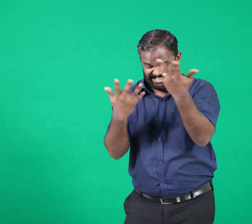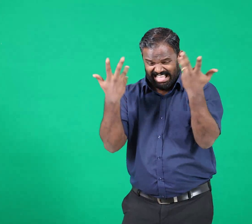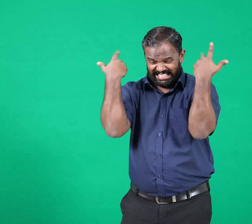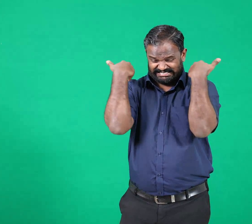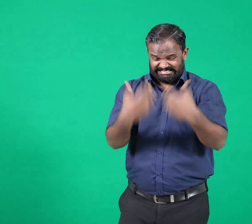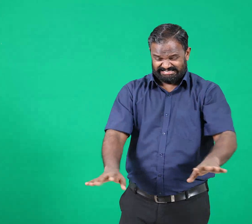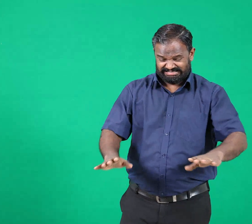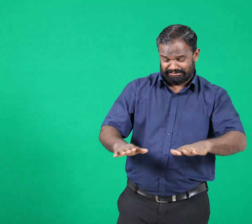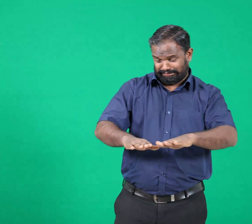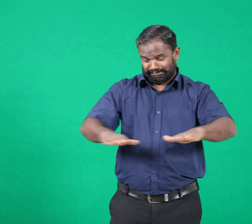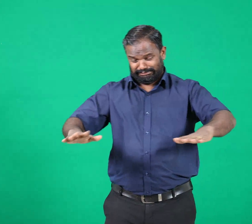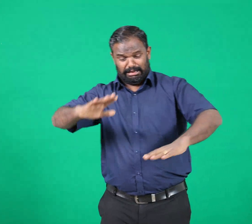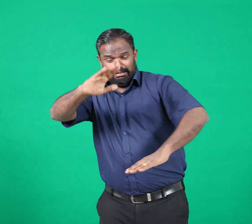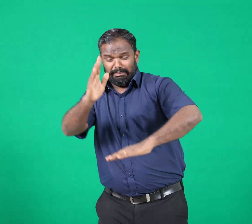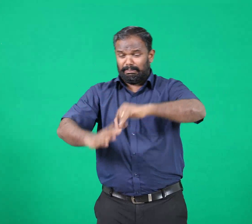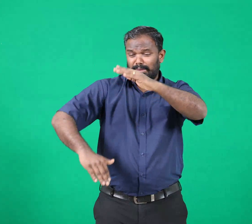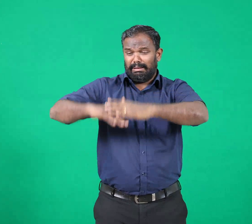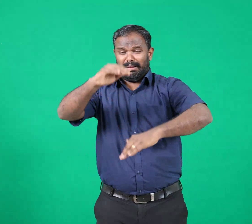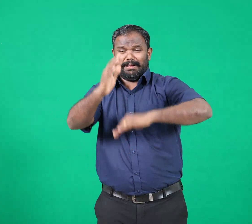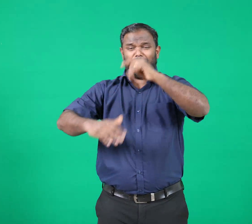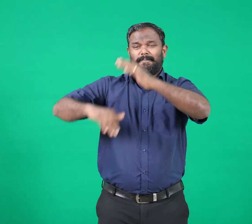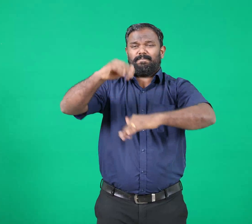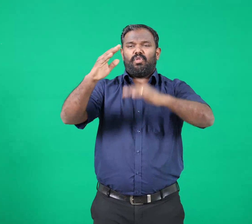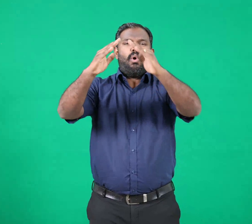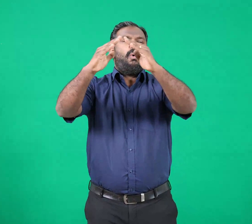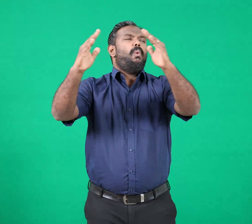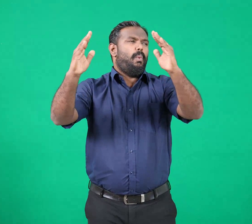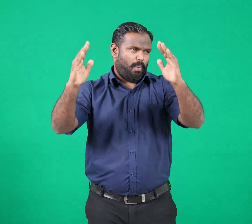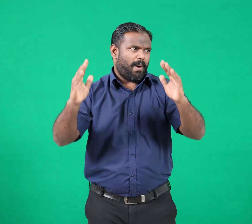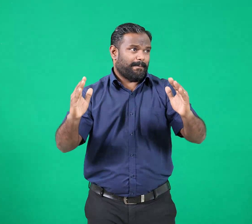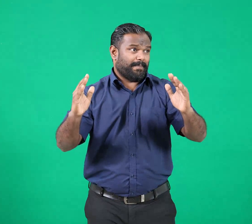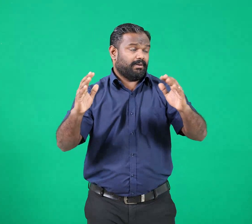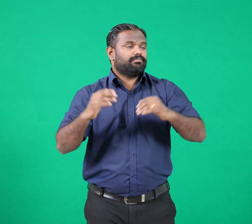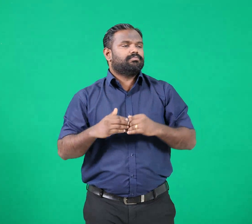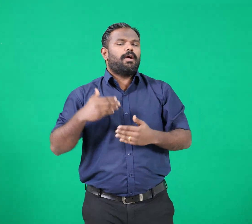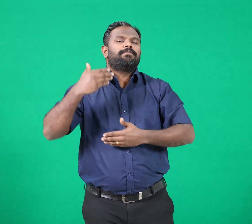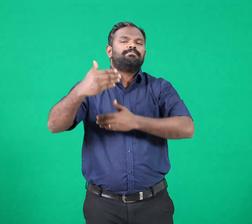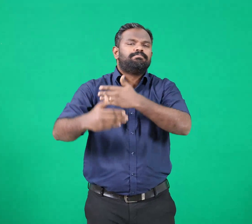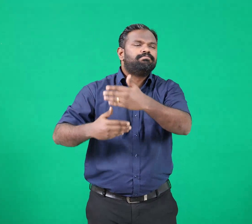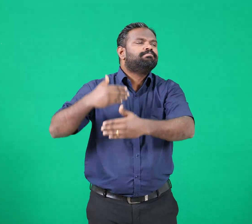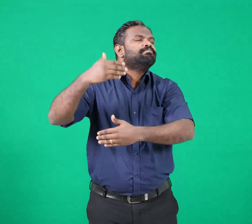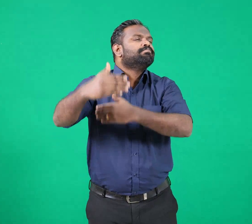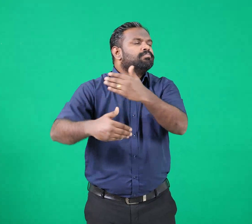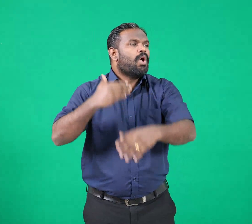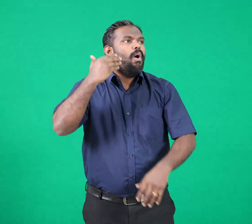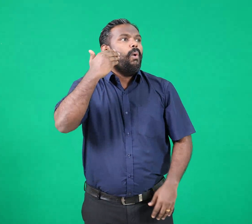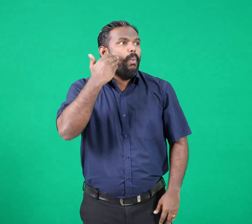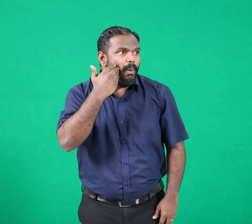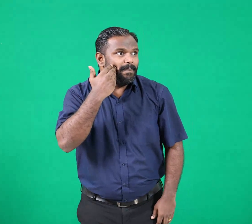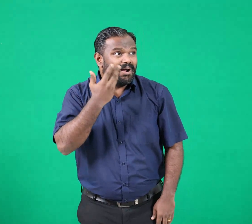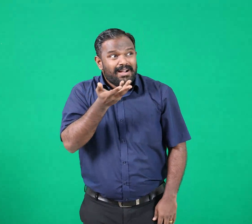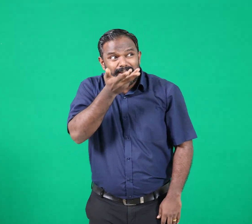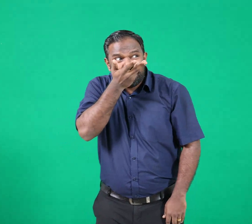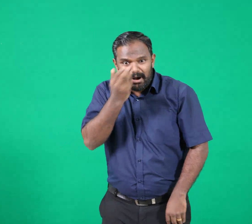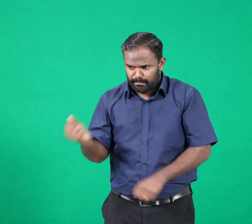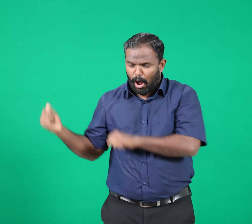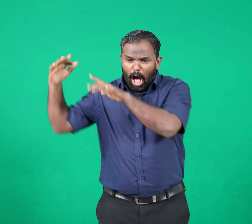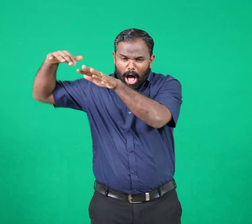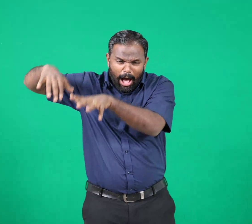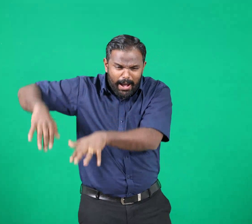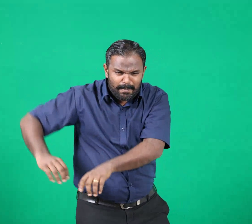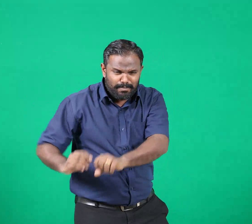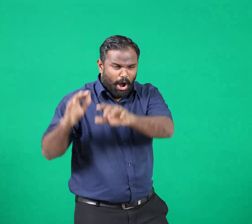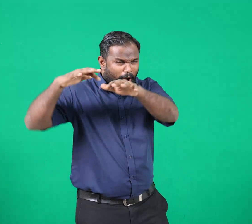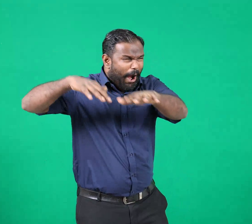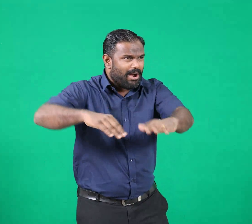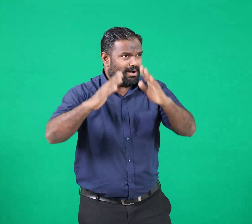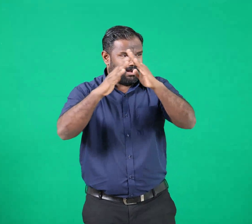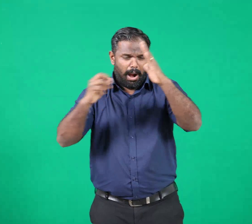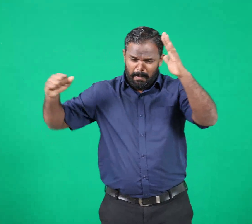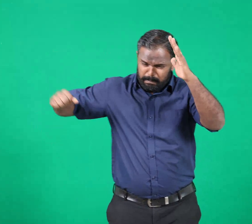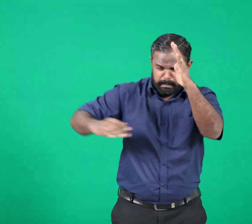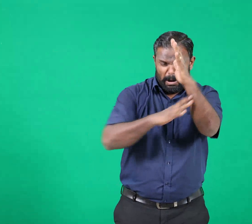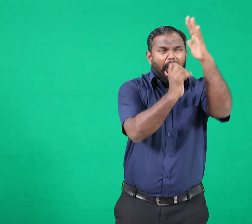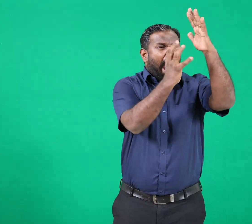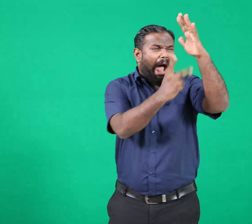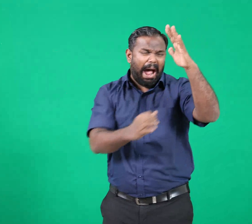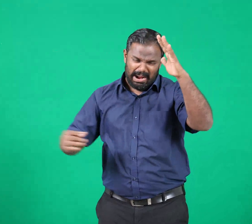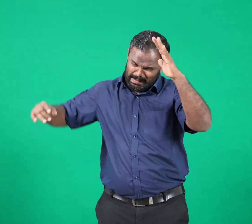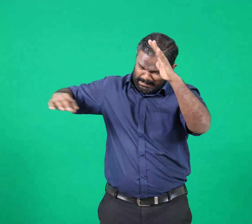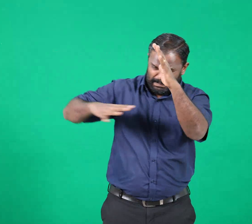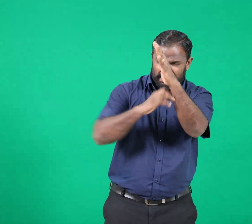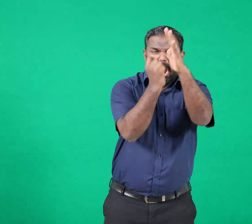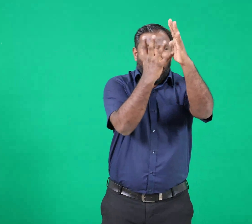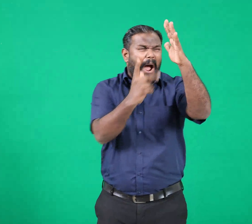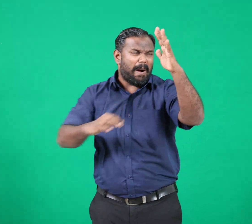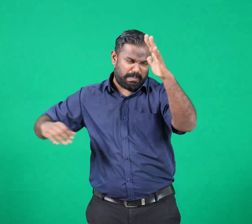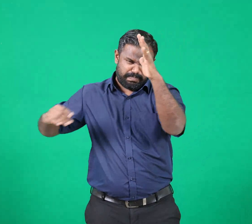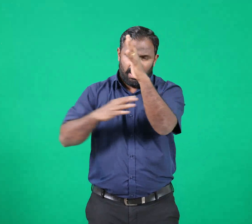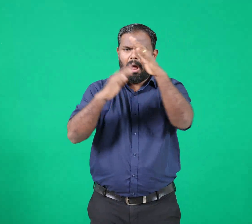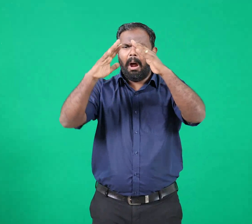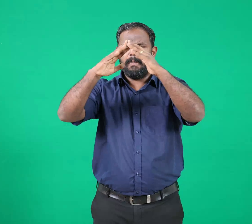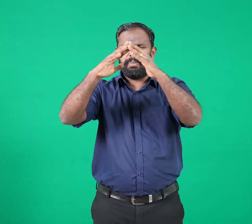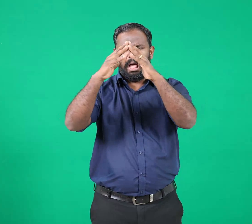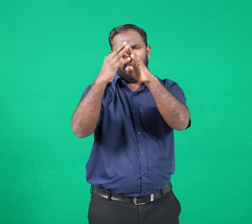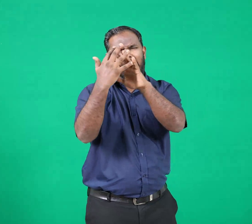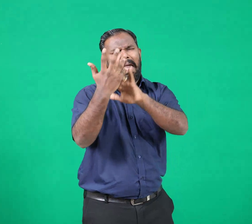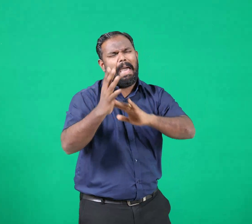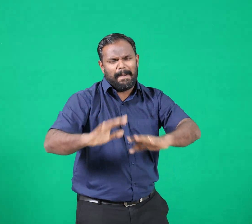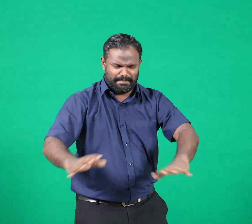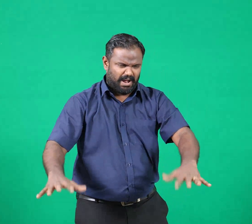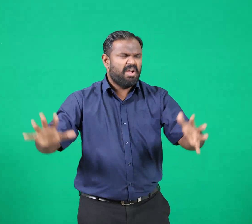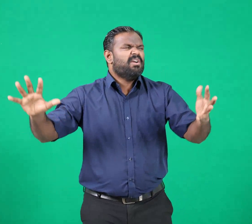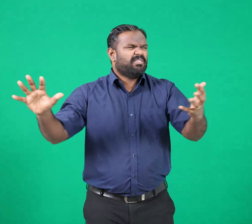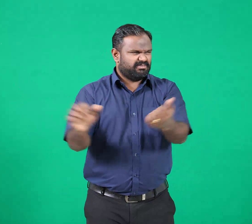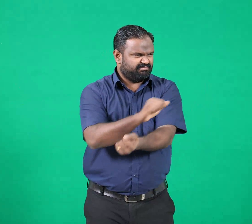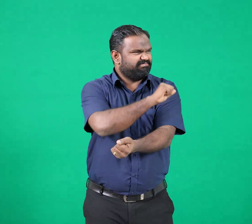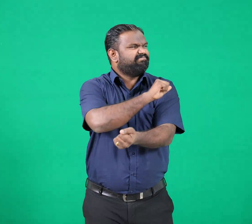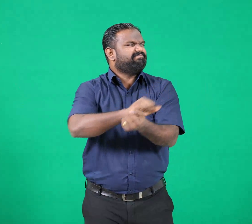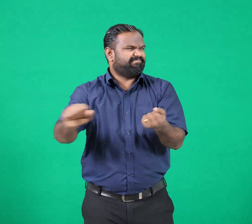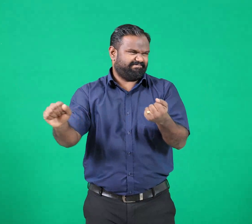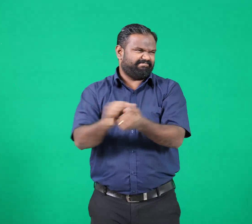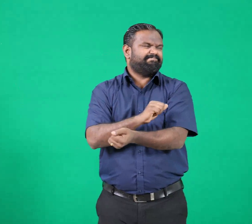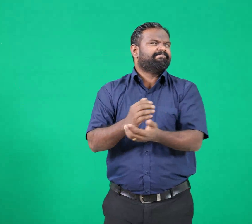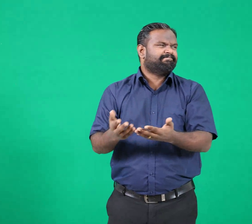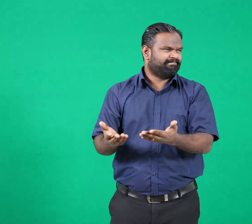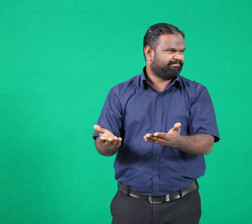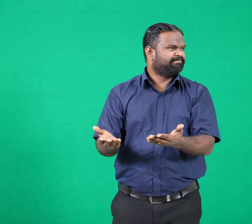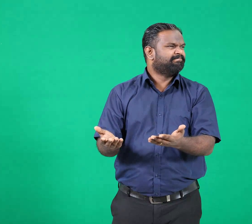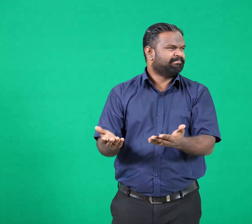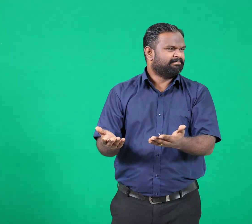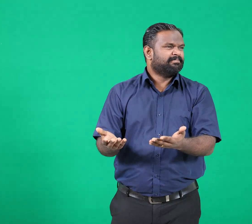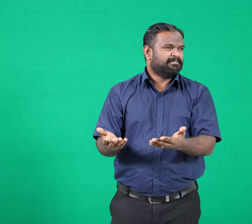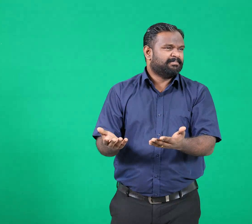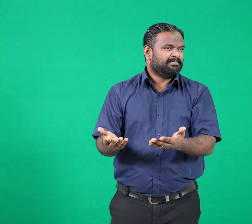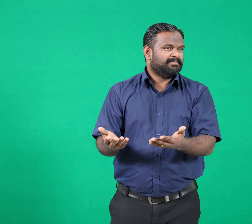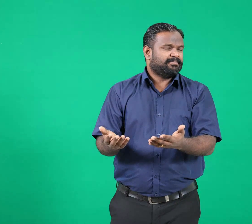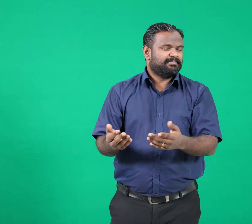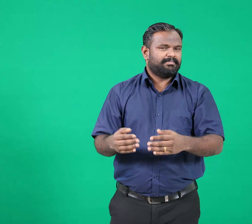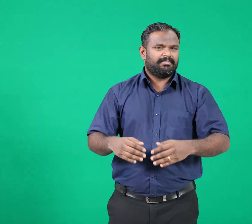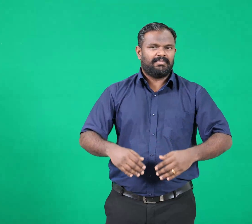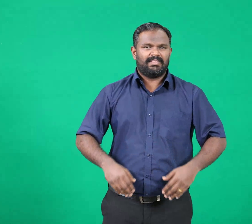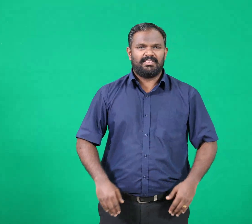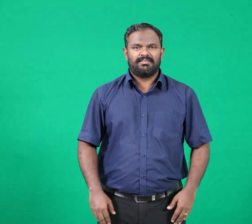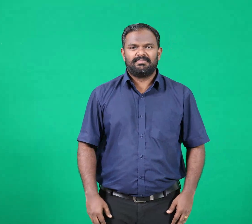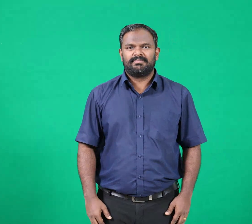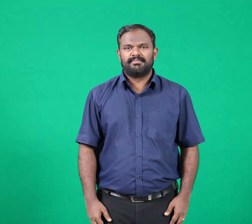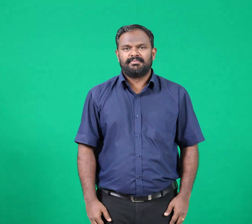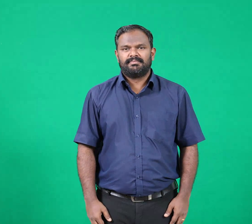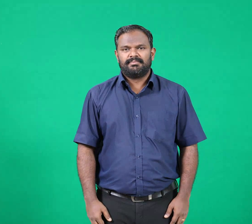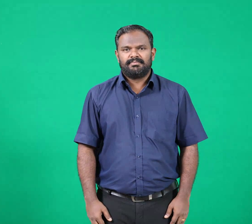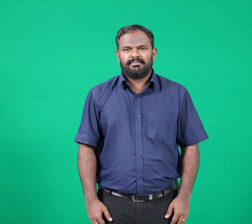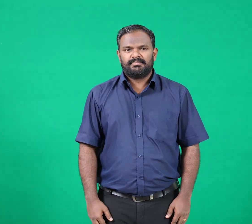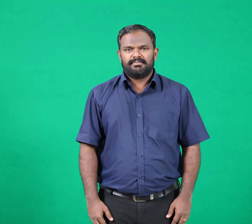The torrent crashed against that house, and immediately it fell- and great was its destruction!"